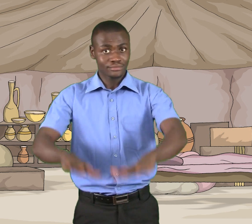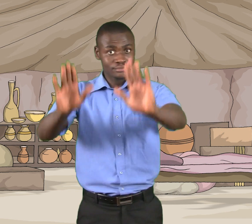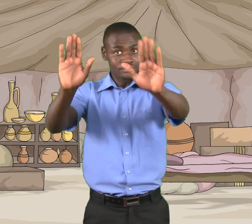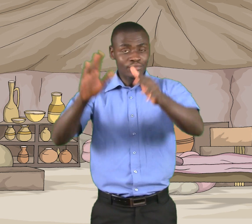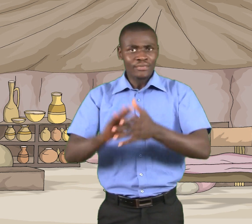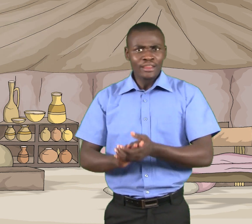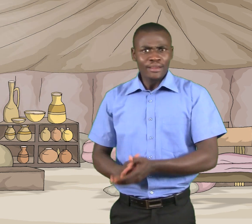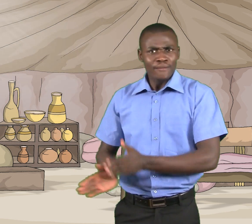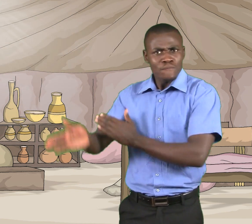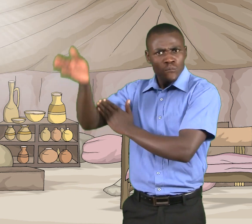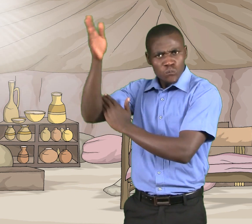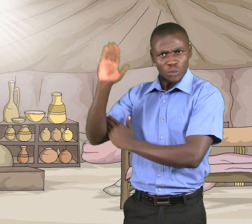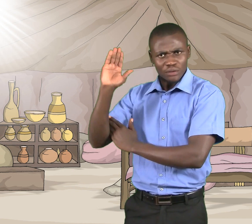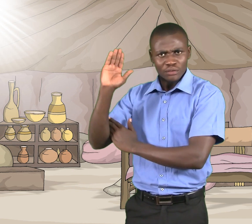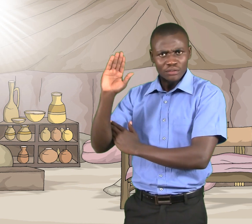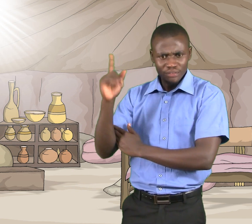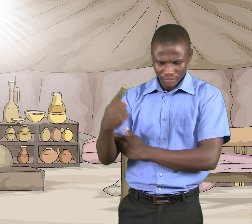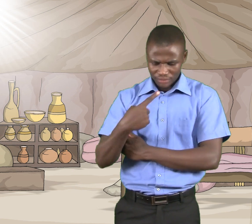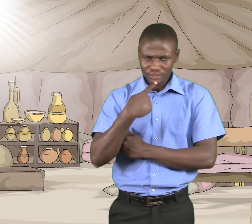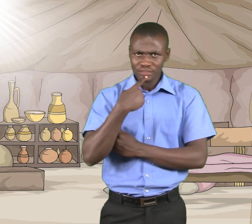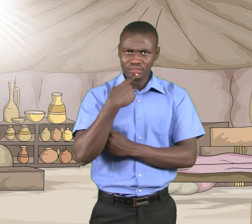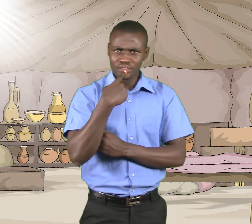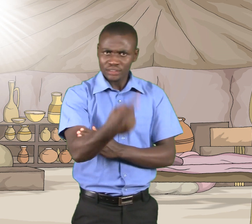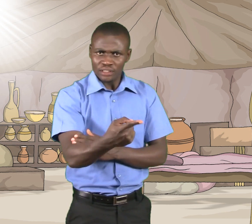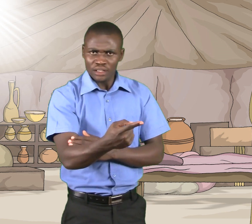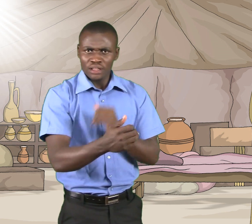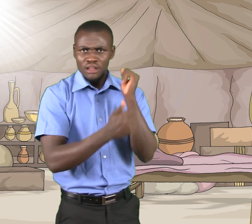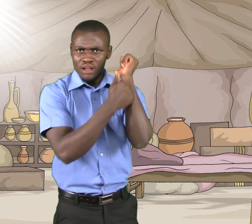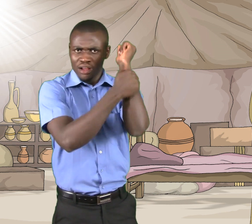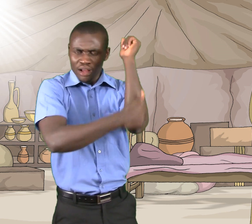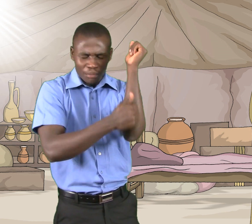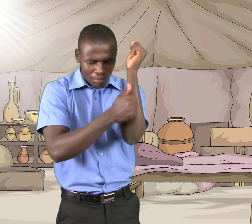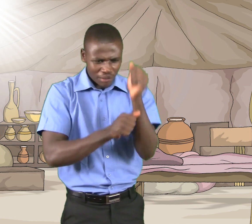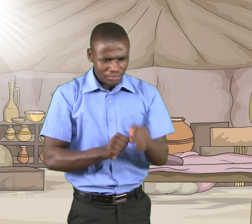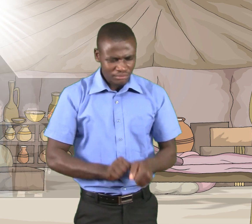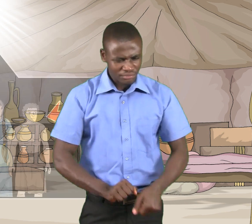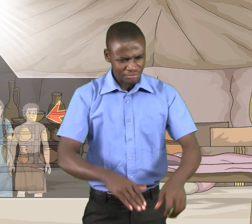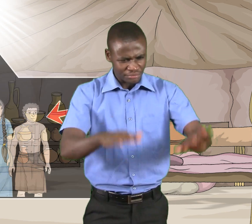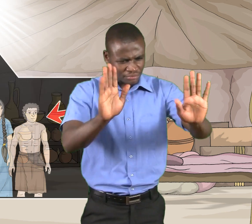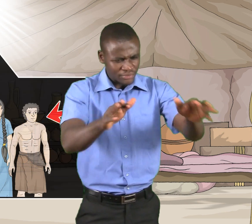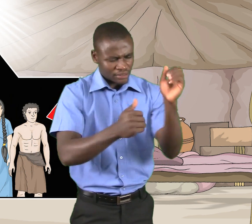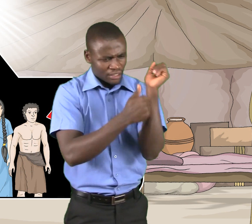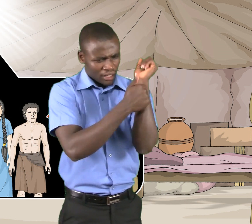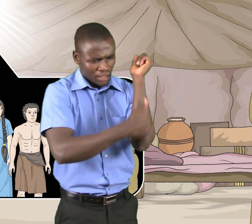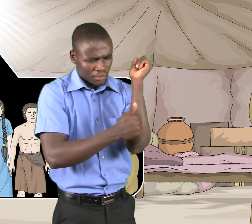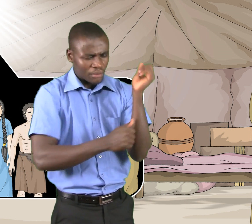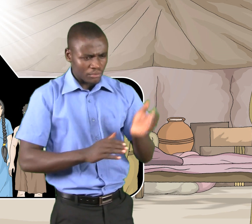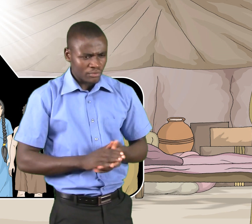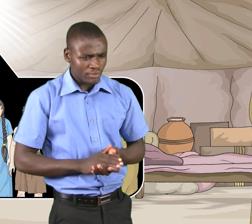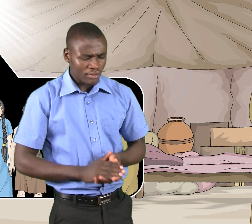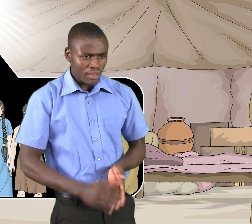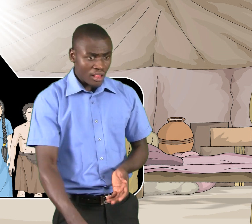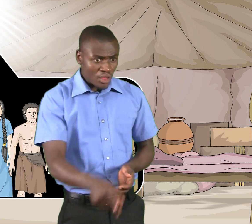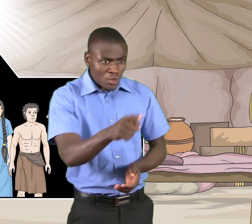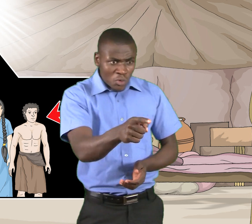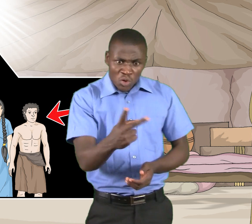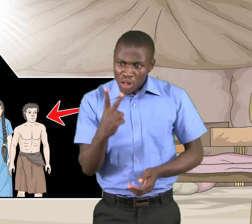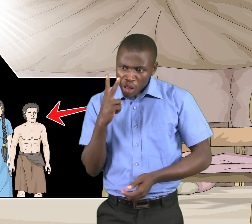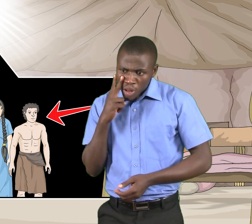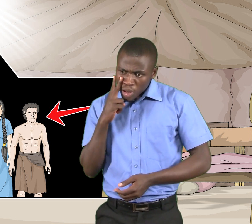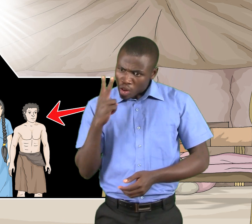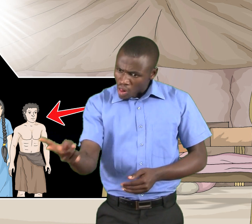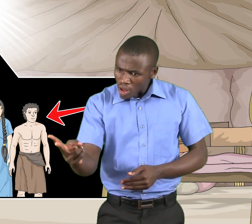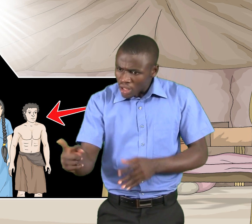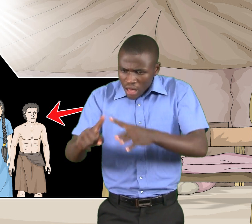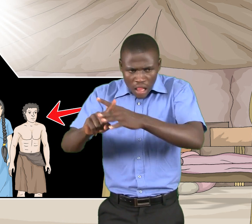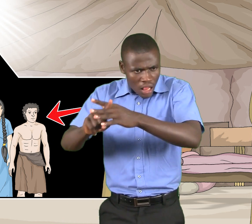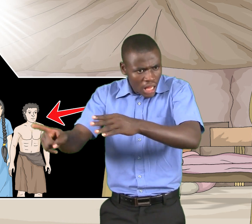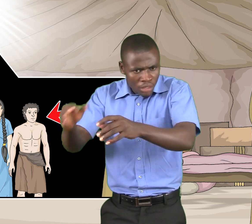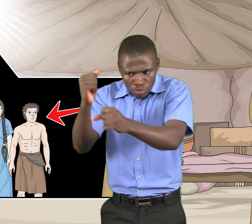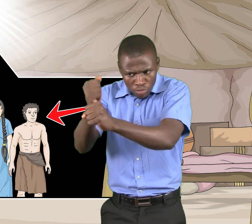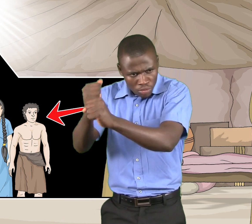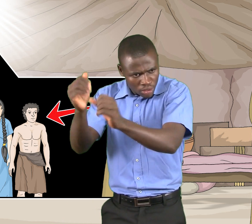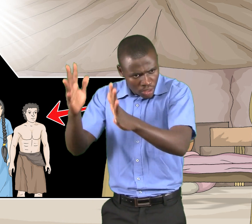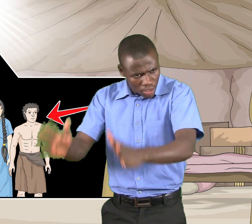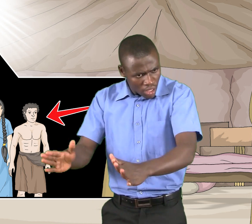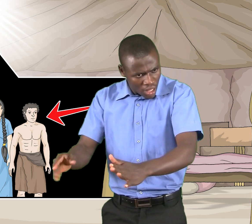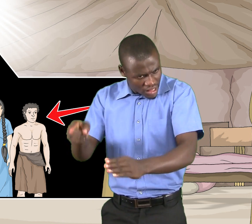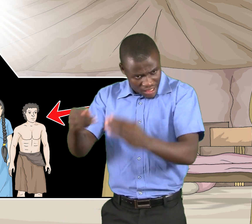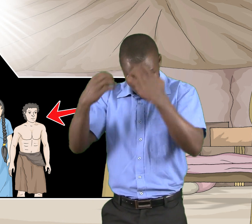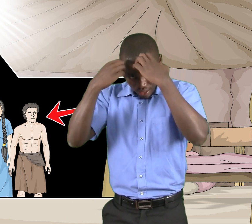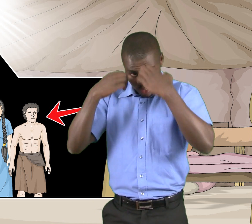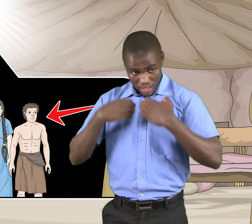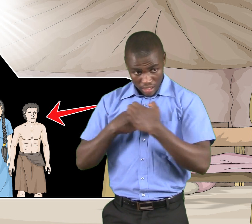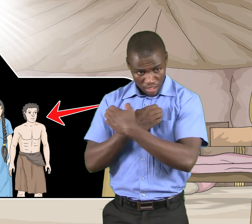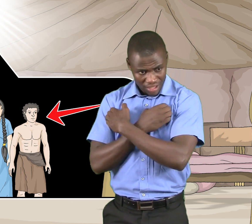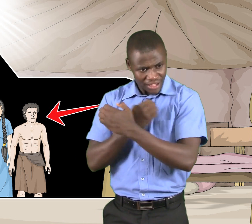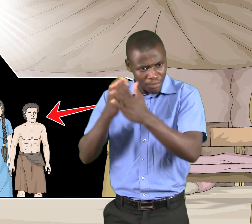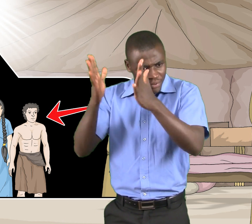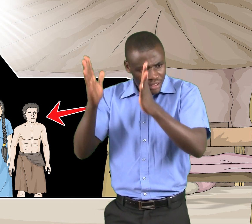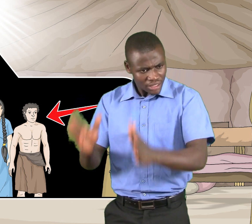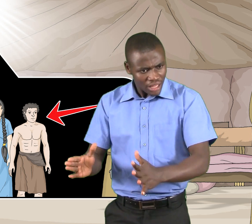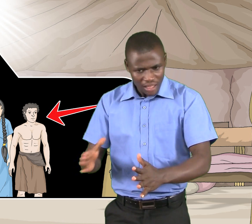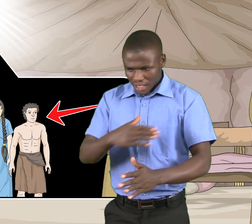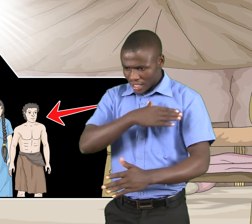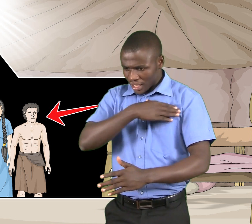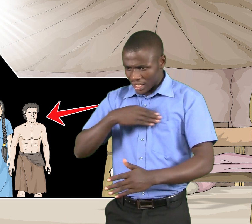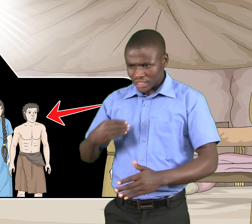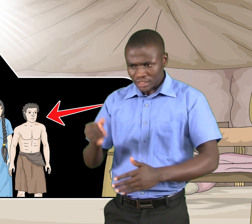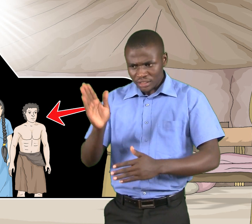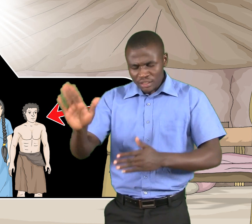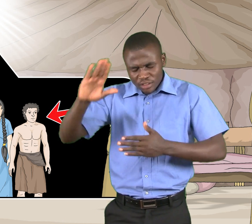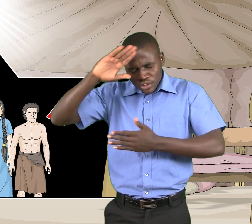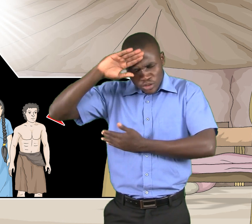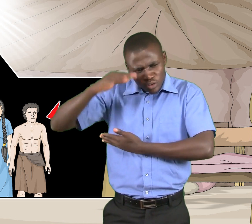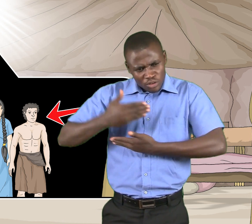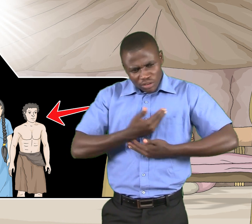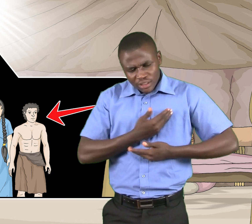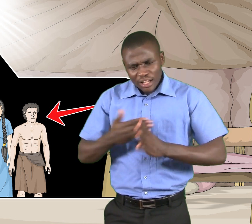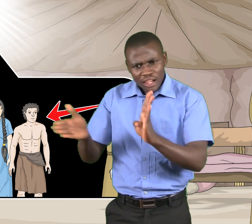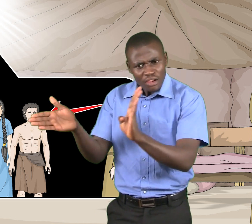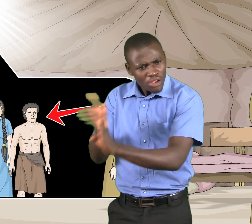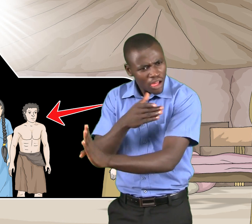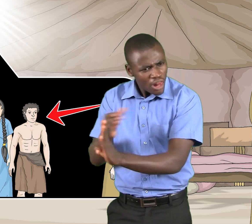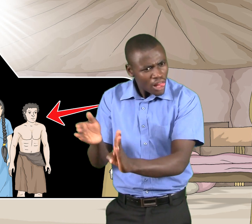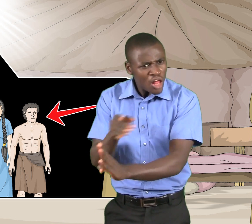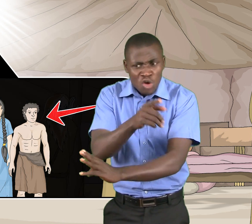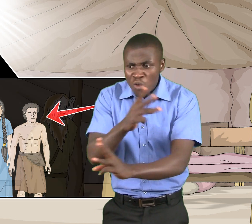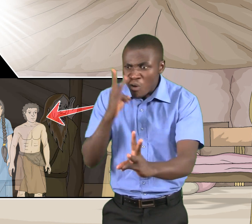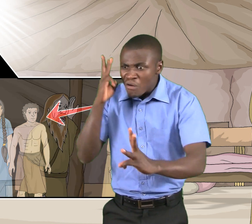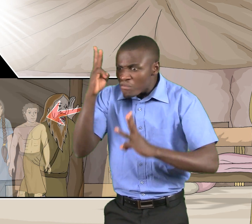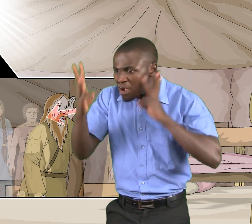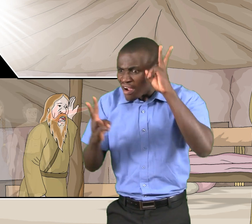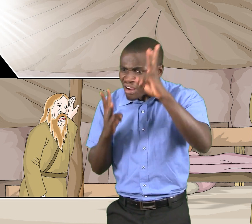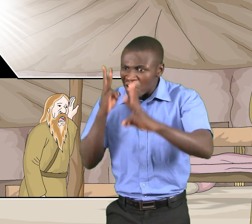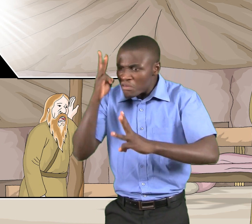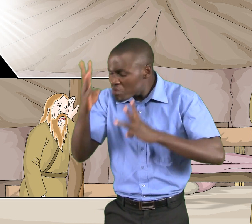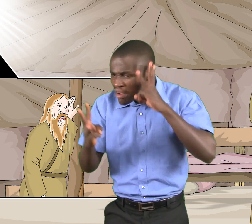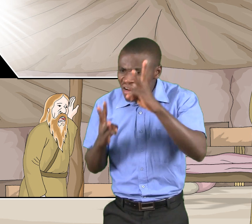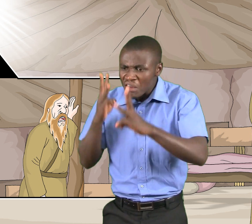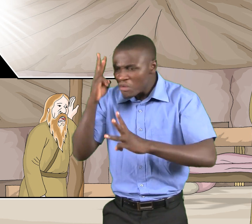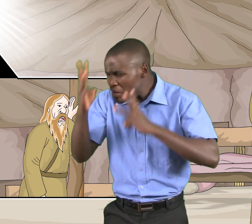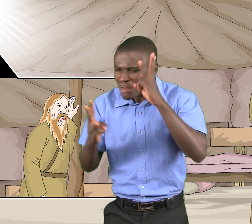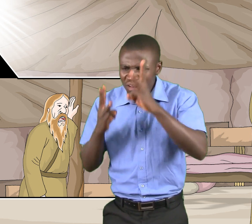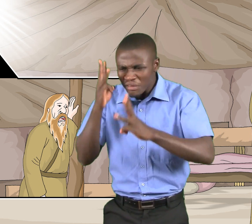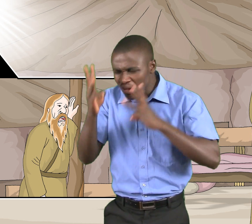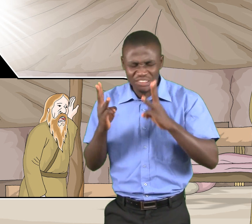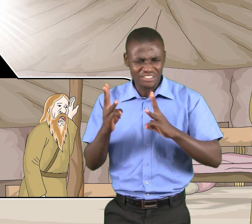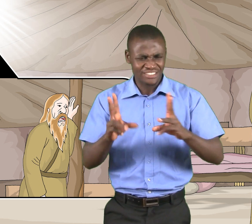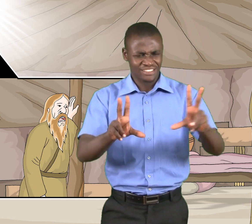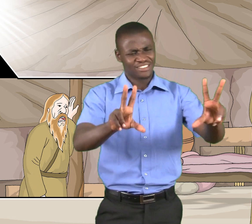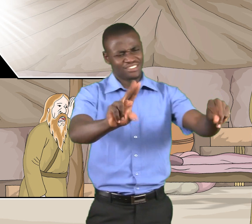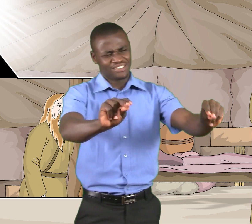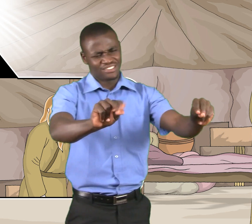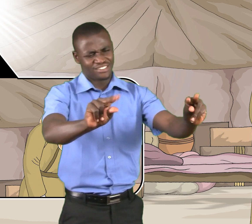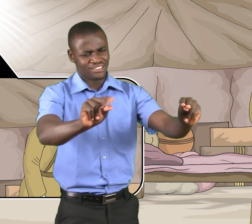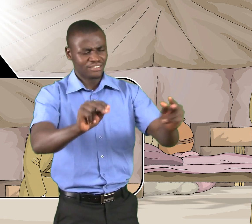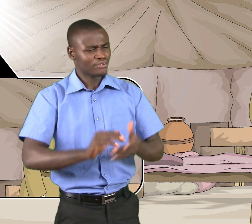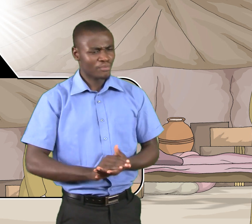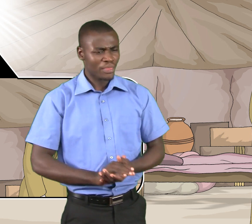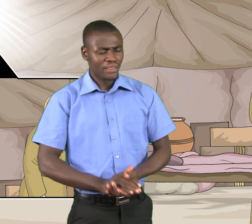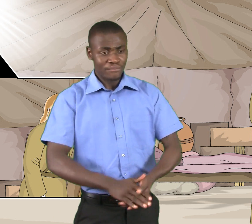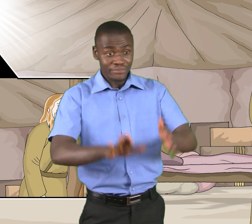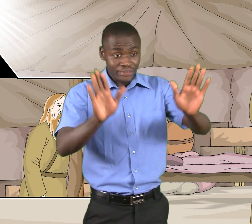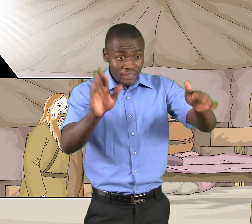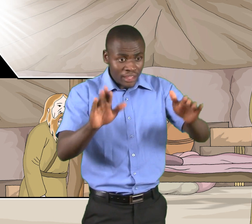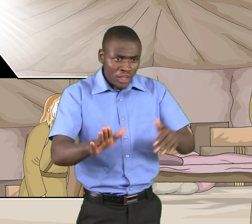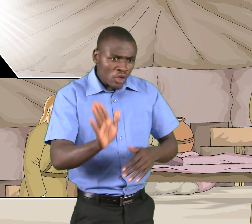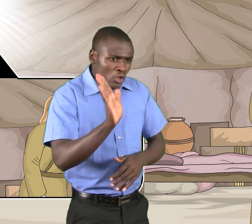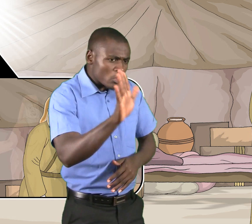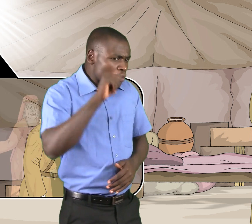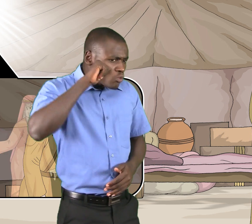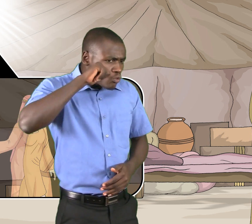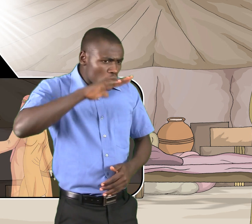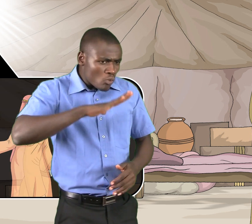But God said to Abraham, “Do not be distressed about the boy and your maidservant.